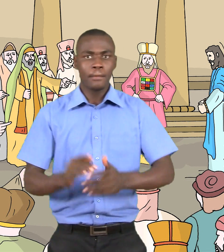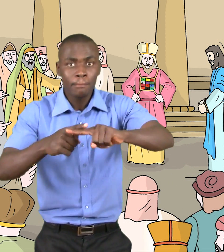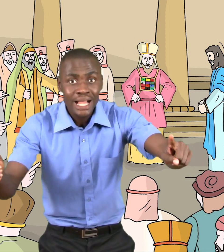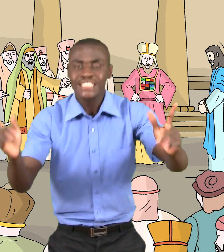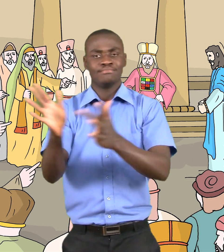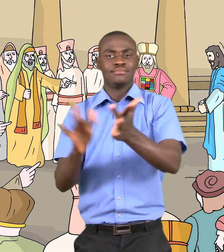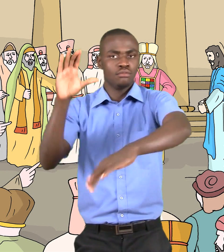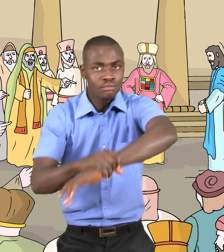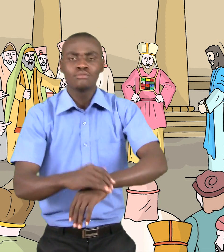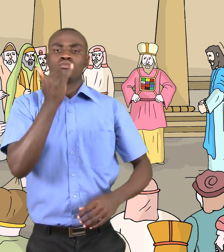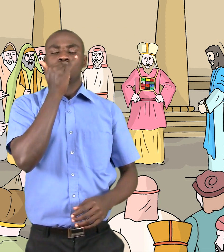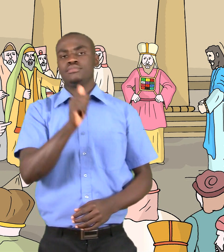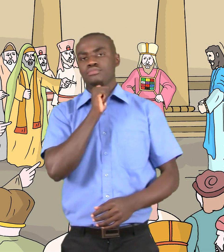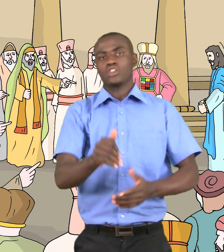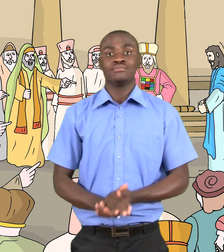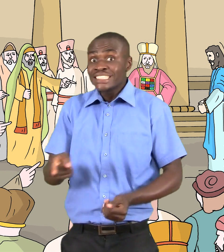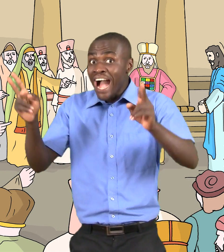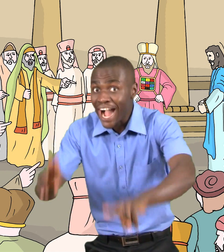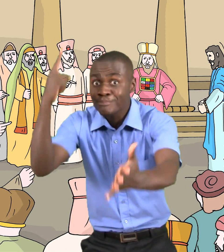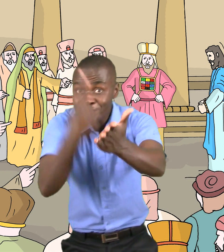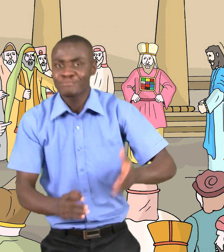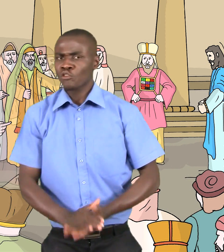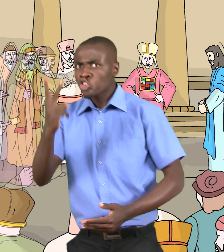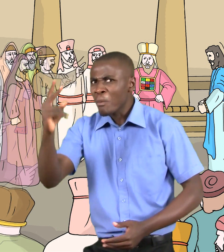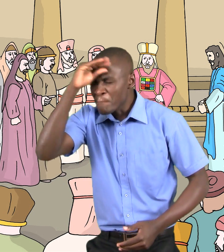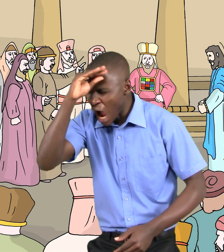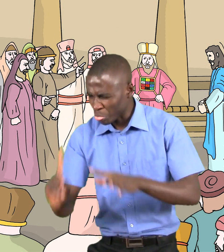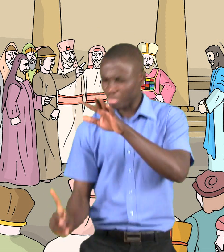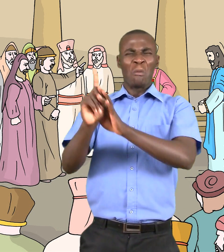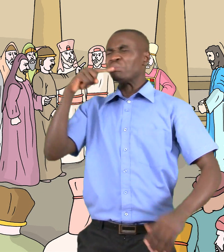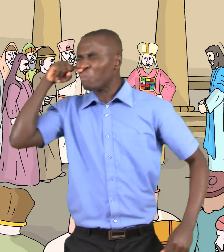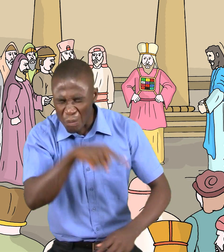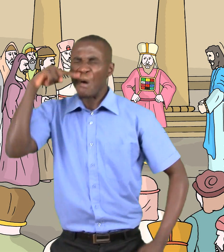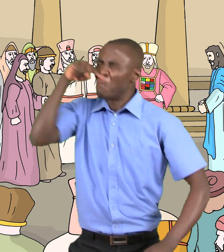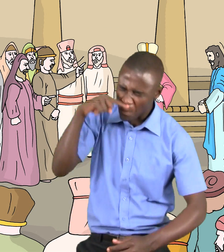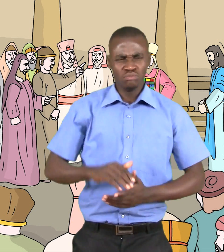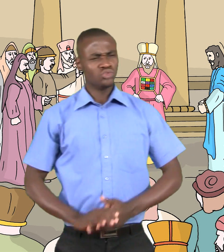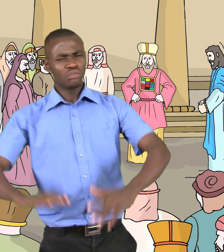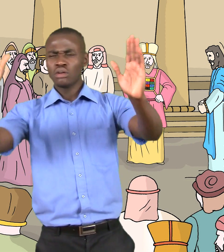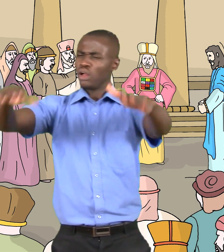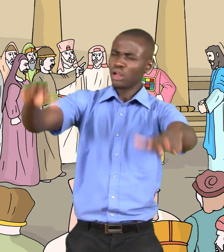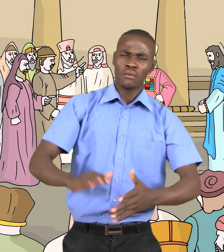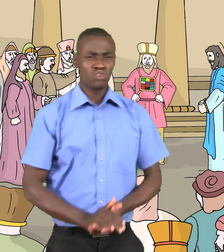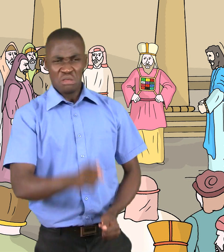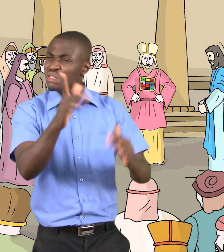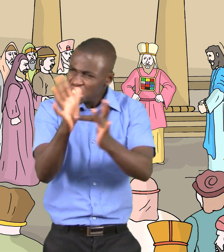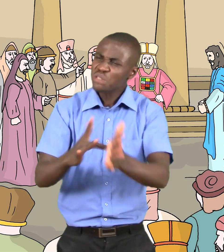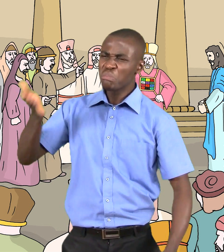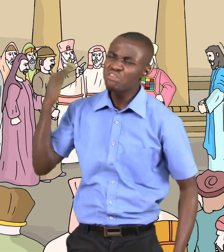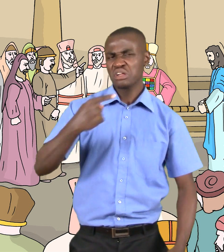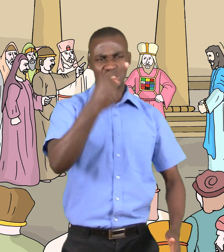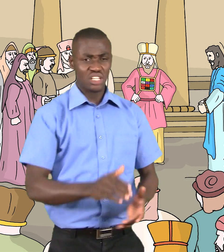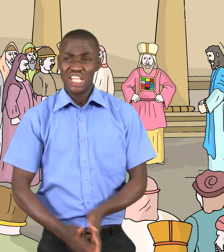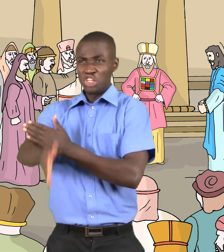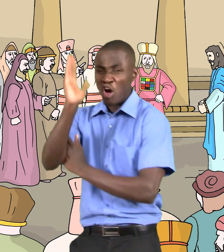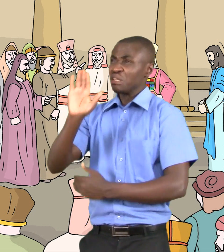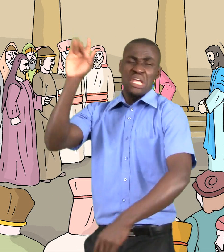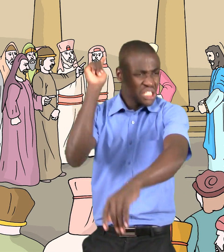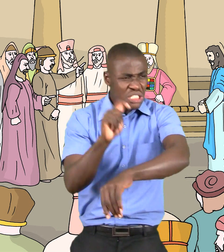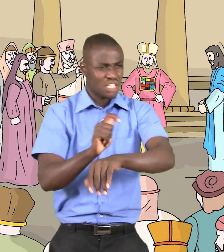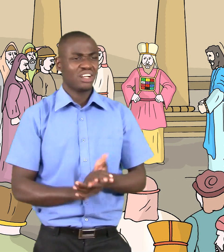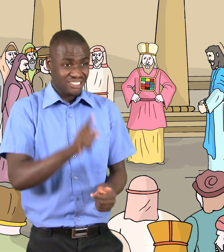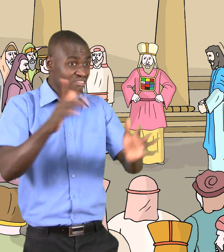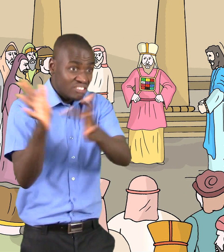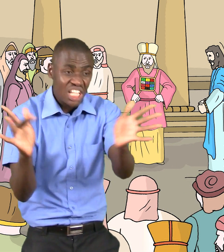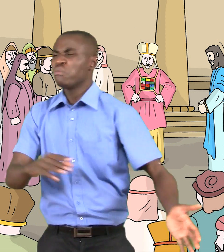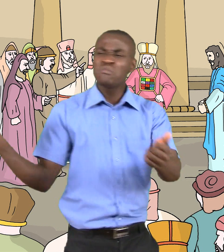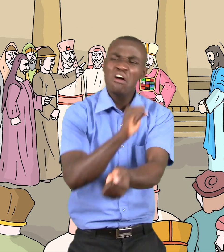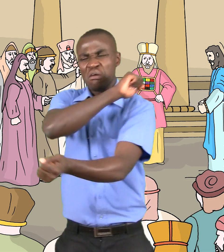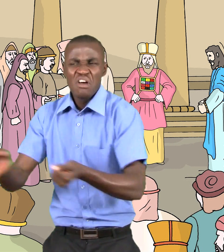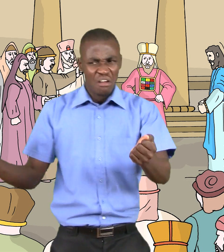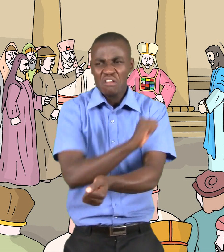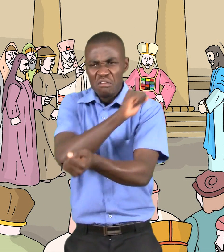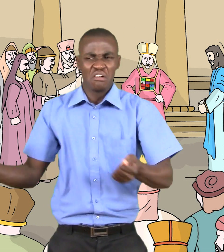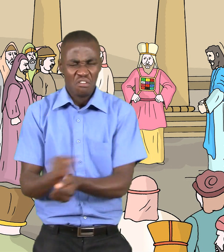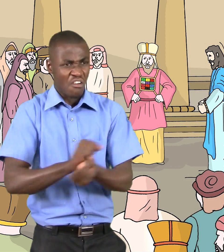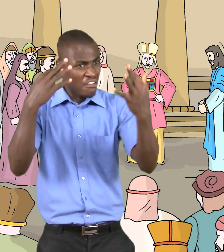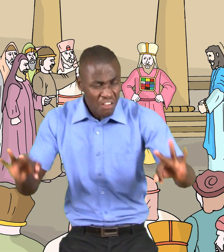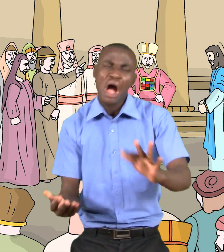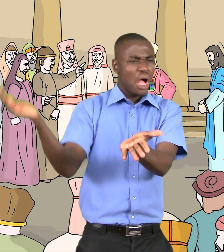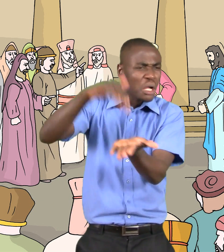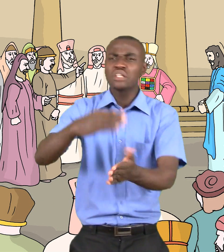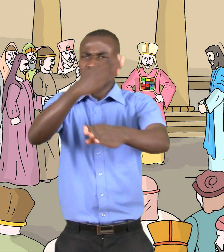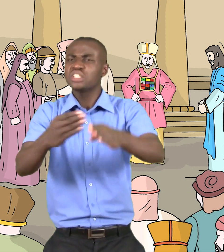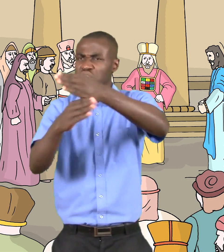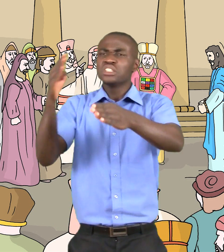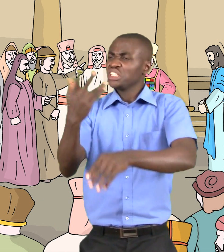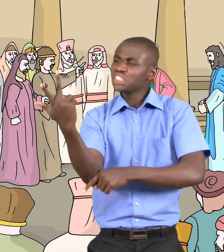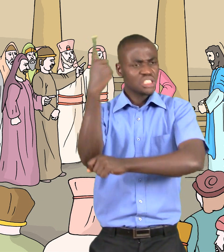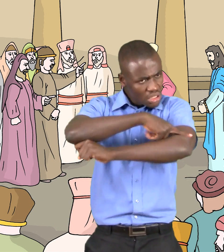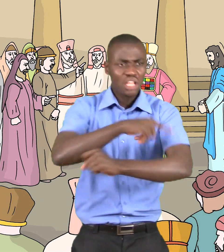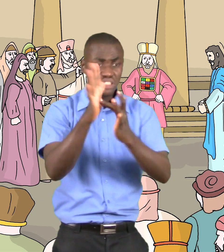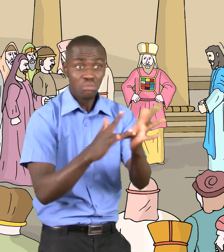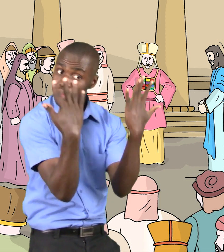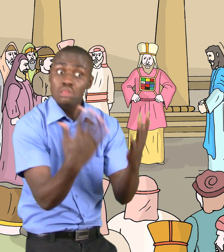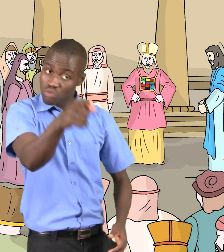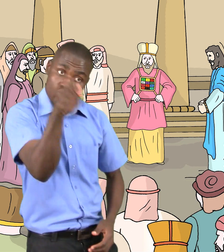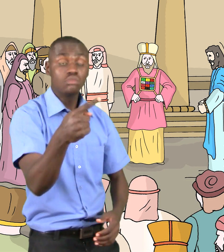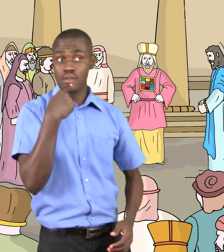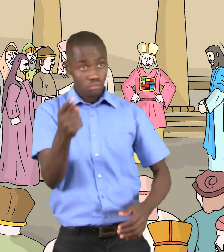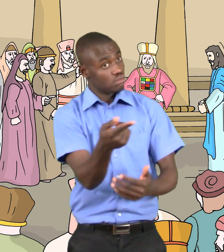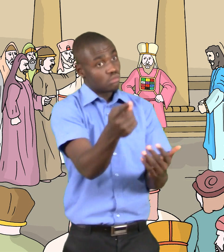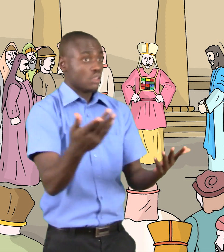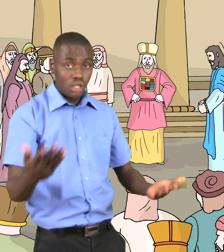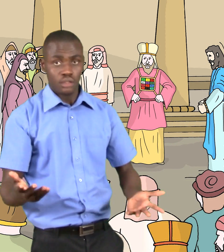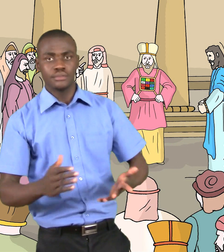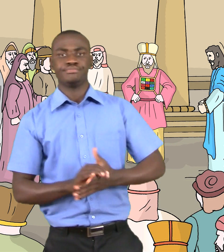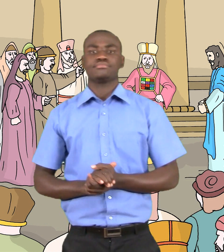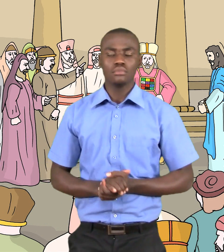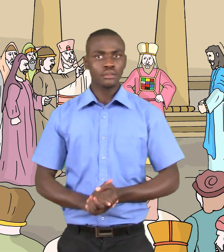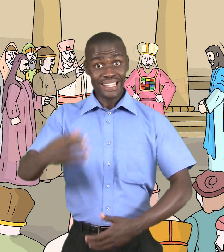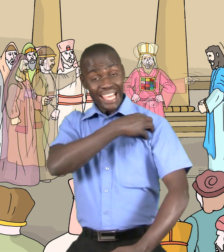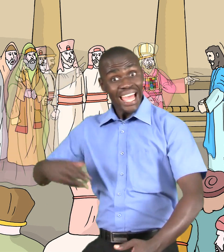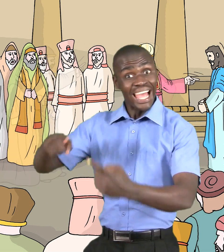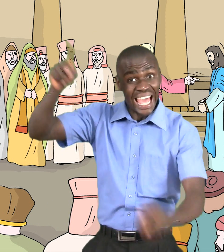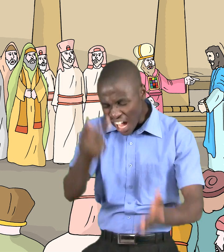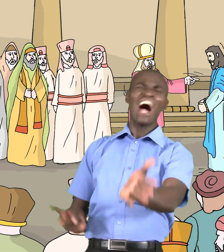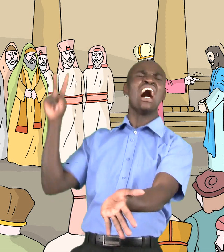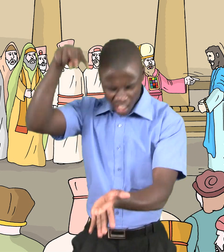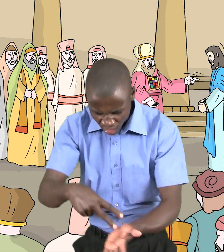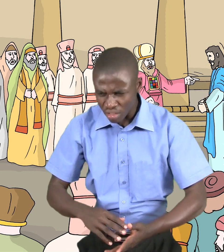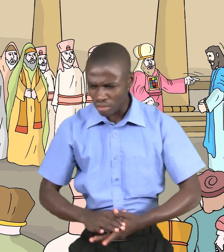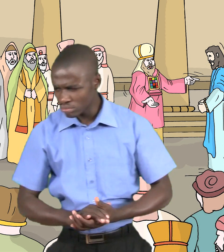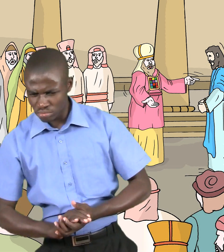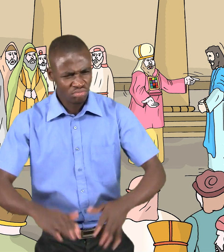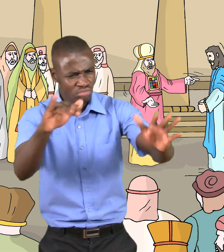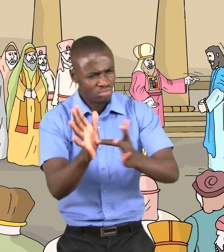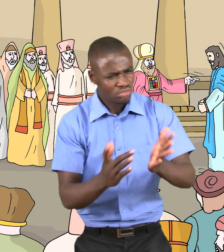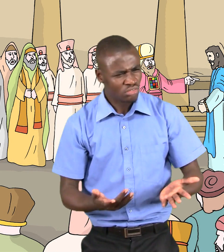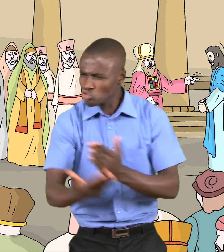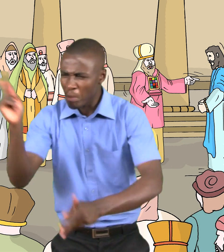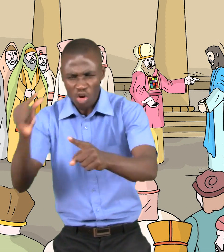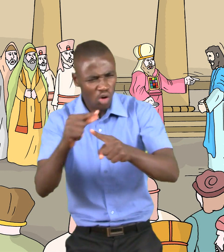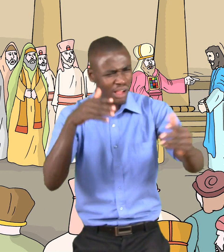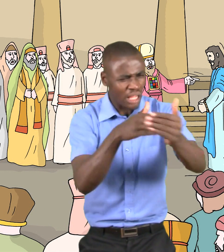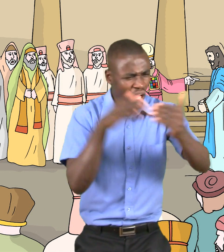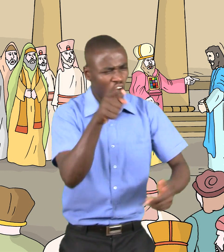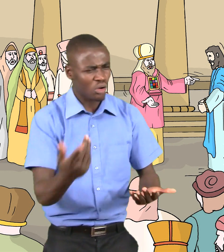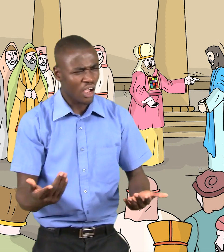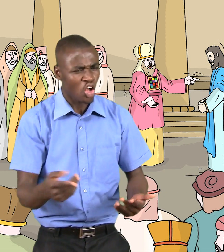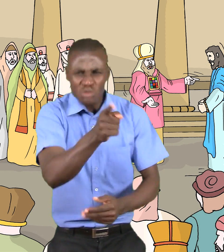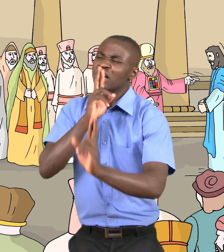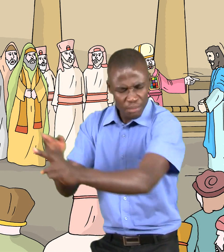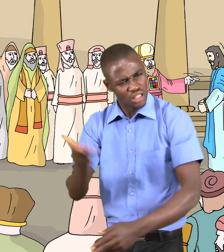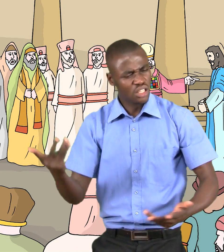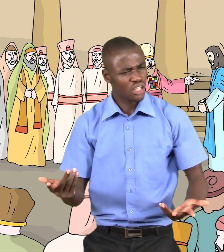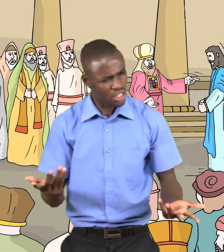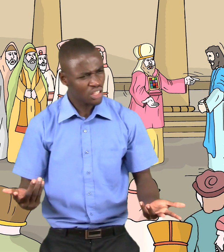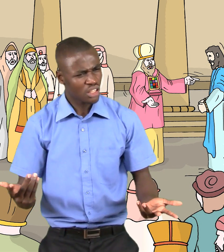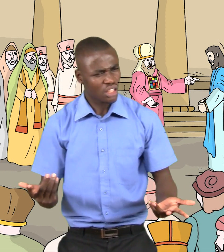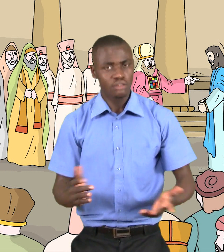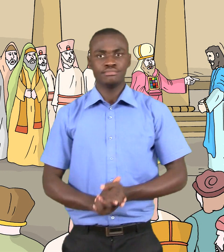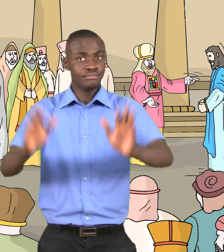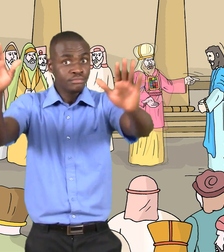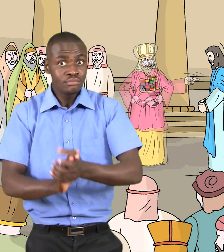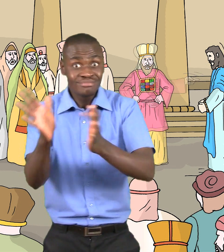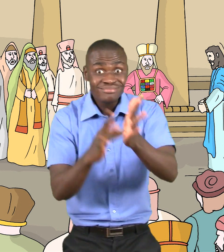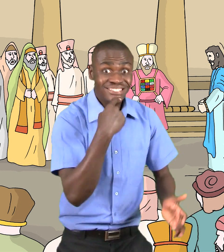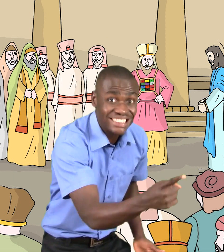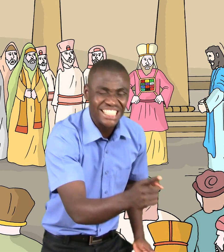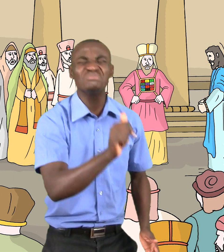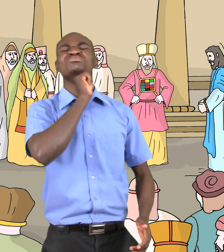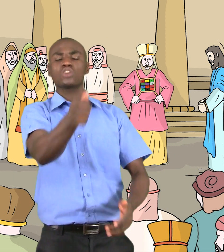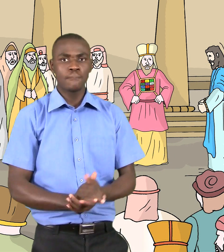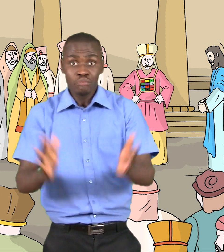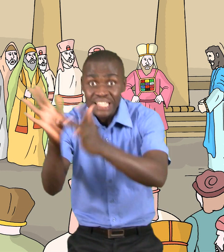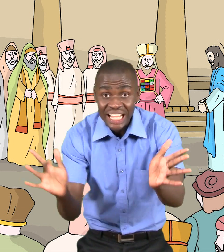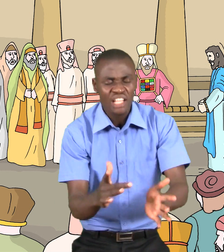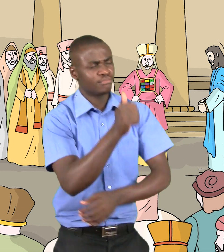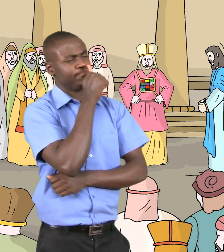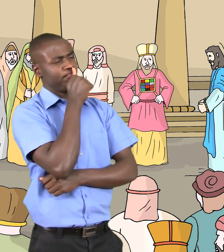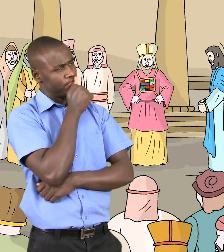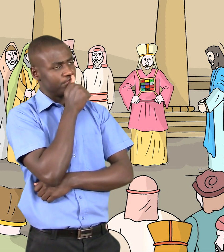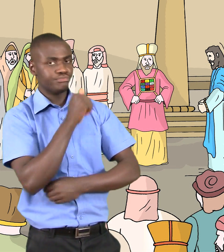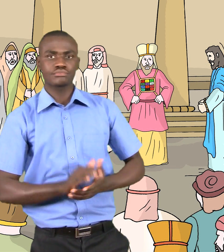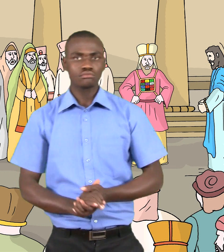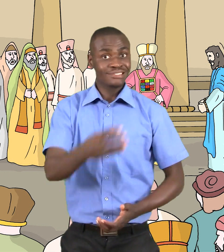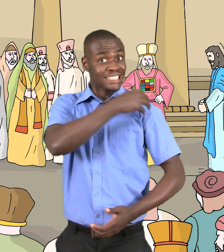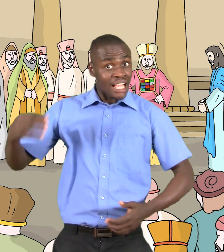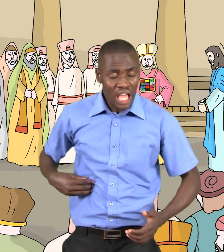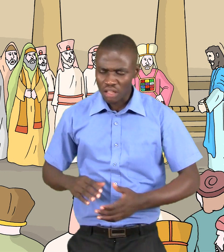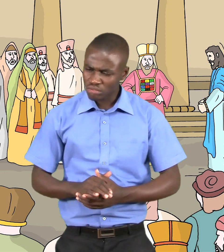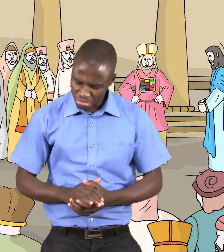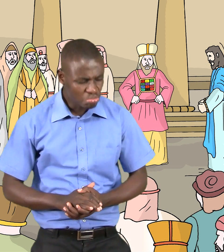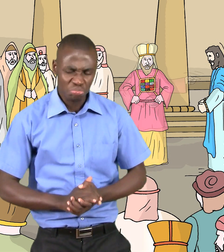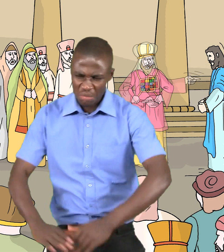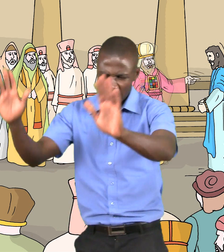Finally two came forward and declared, “This man said, ‘I am able to destroy the temple of God and rebuild it in three days.’” So the high priest stood up and asked Him, “Have You no answer? What are these men testifying against You?” But Jesus remained silent.